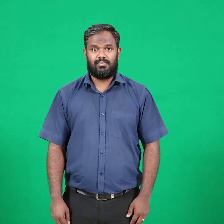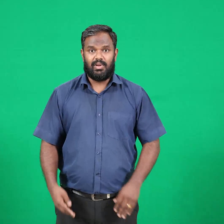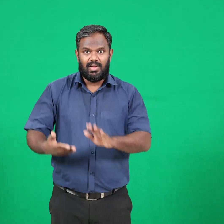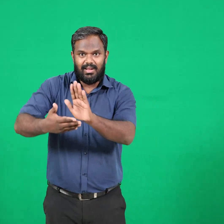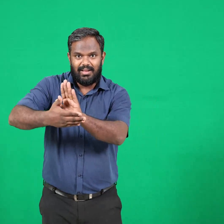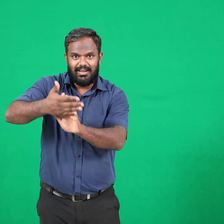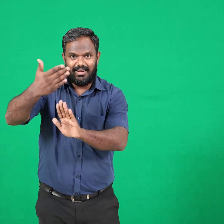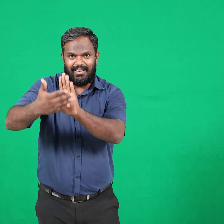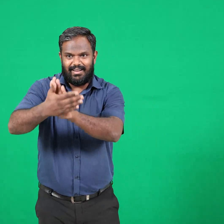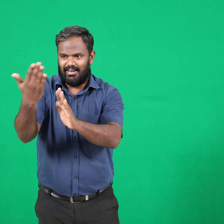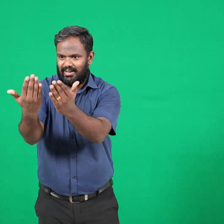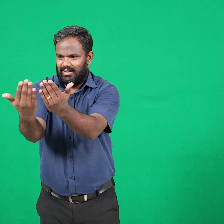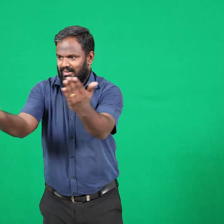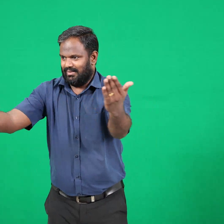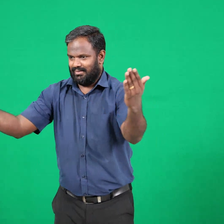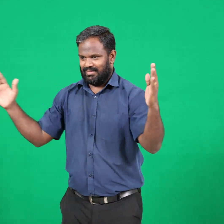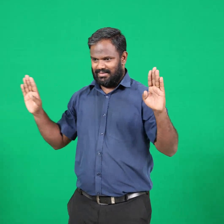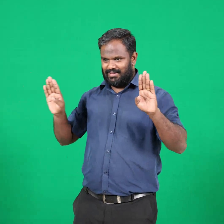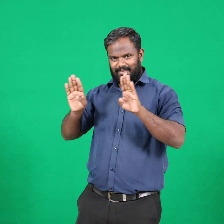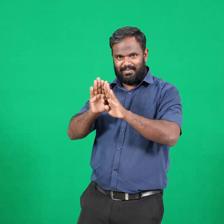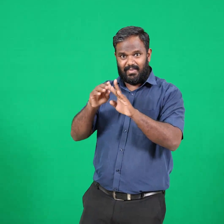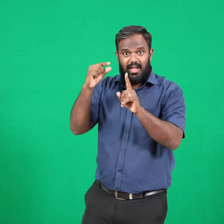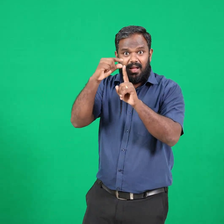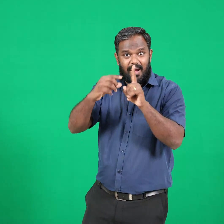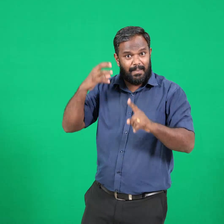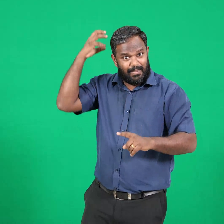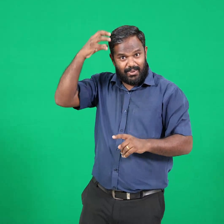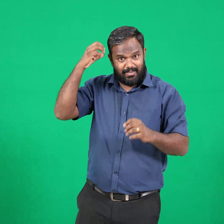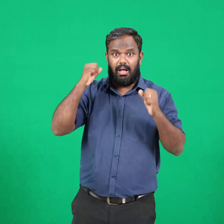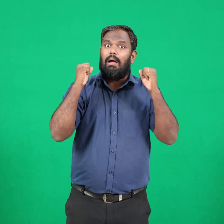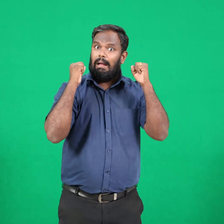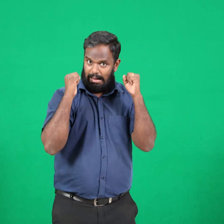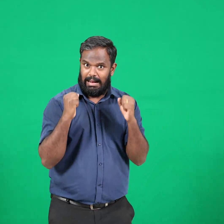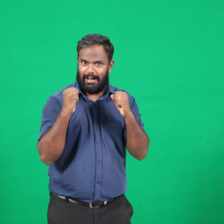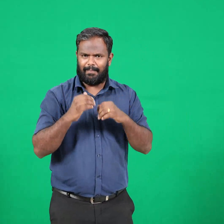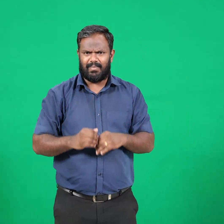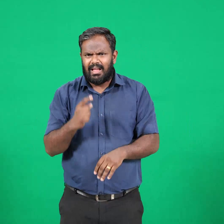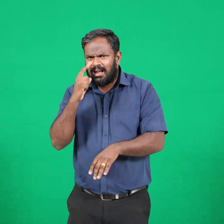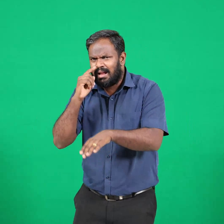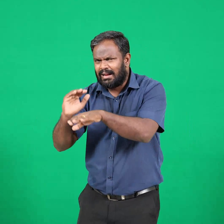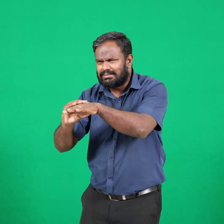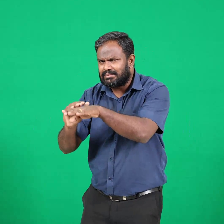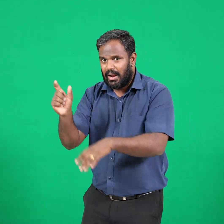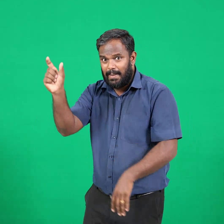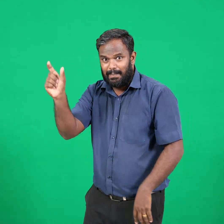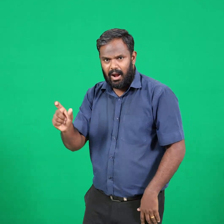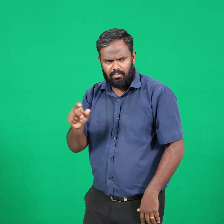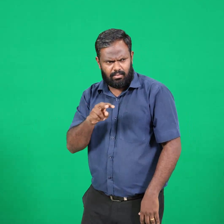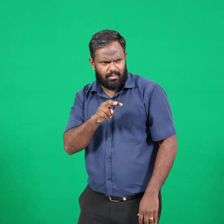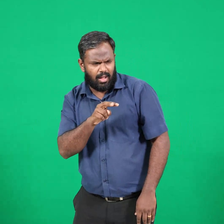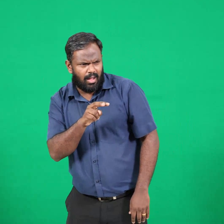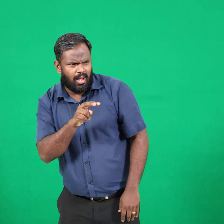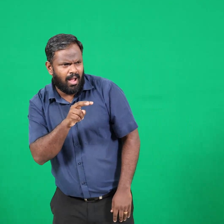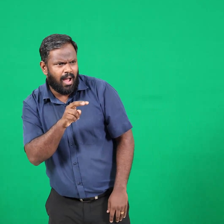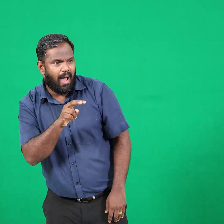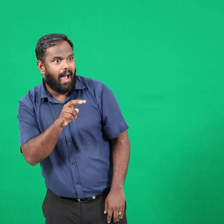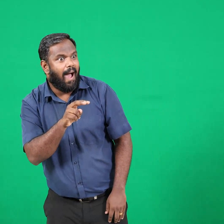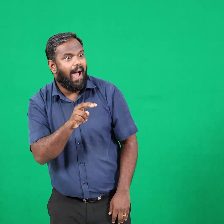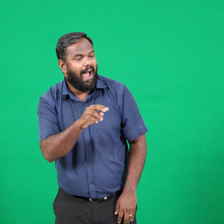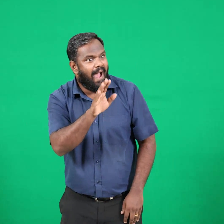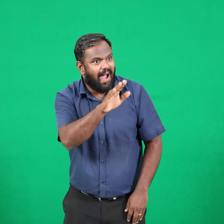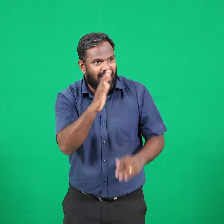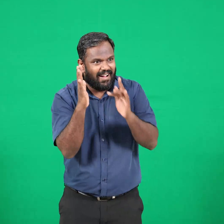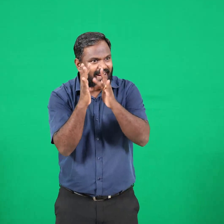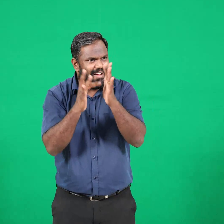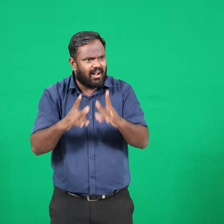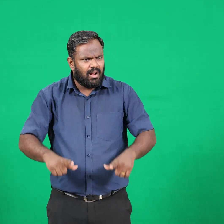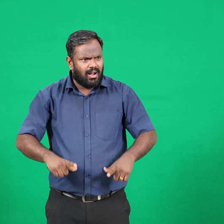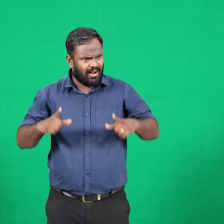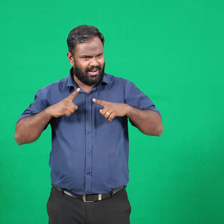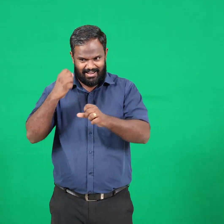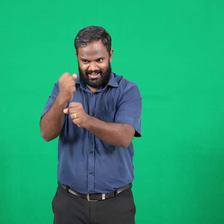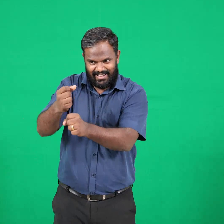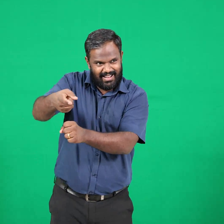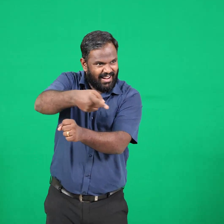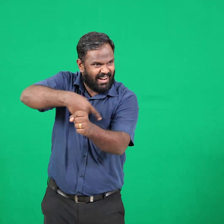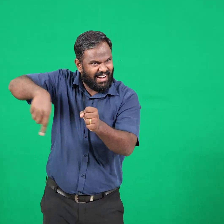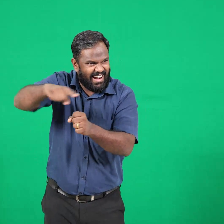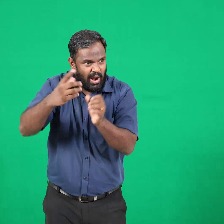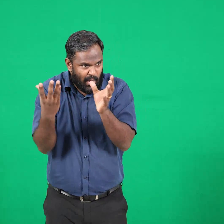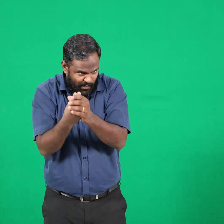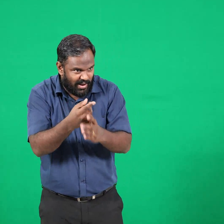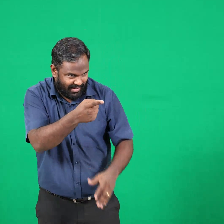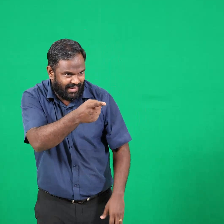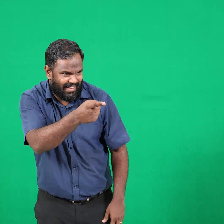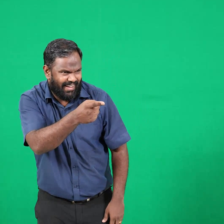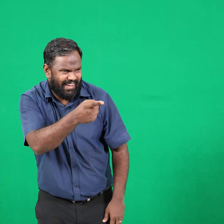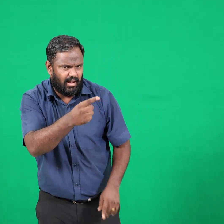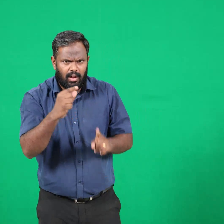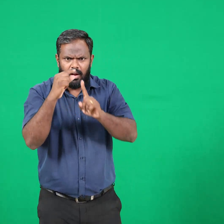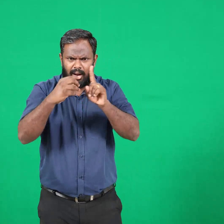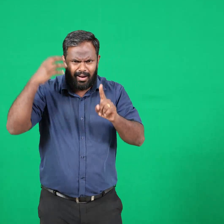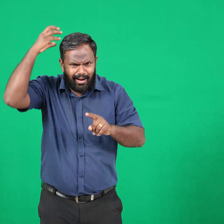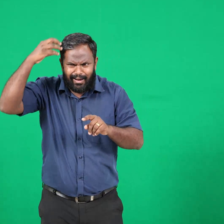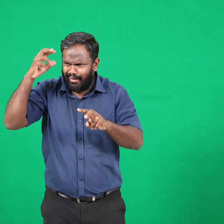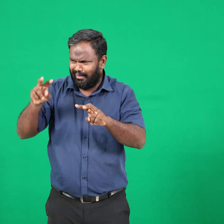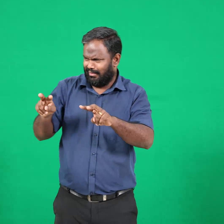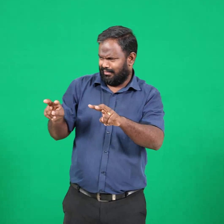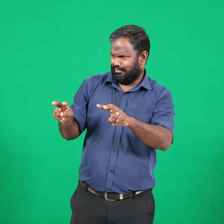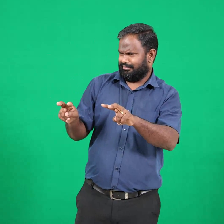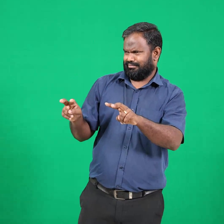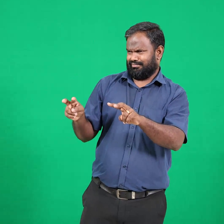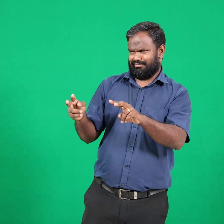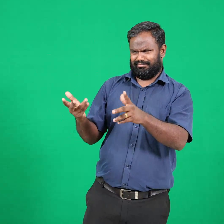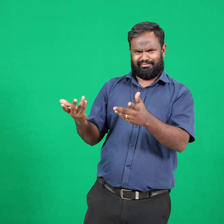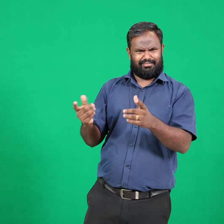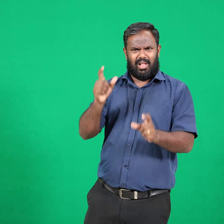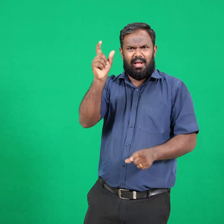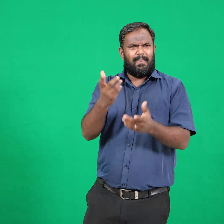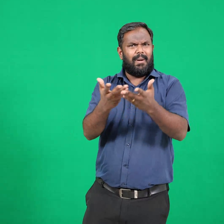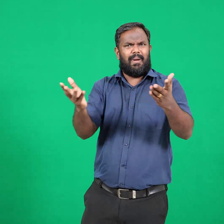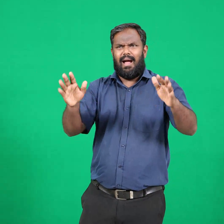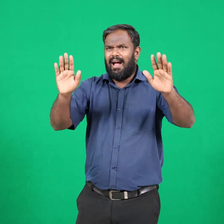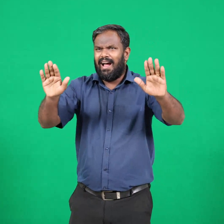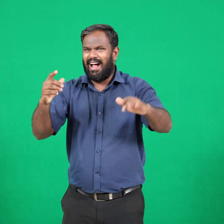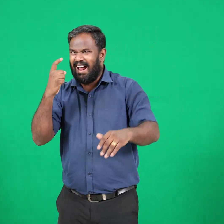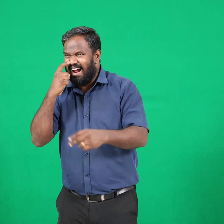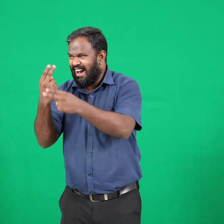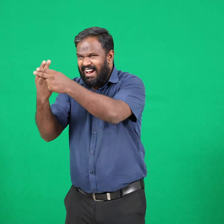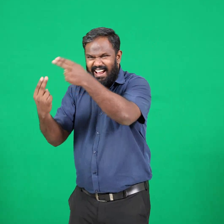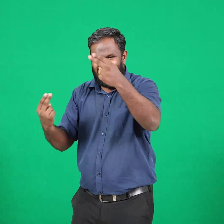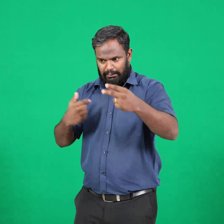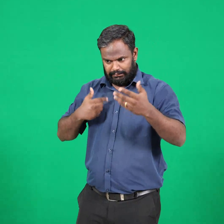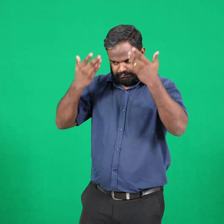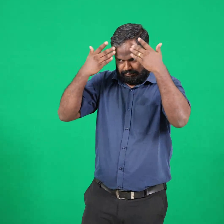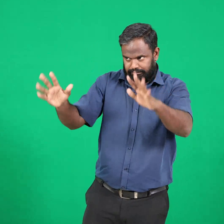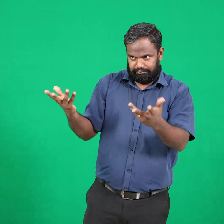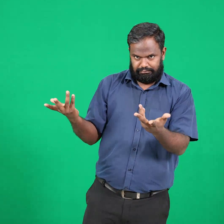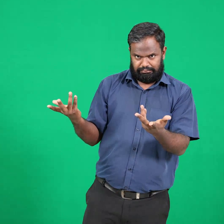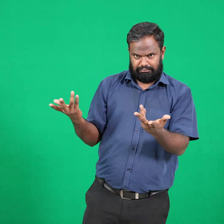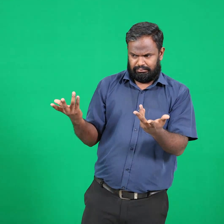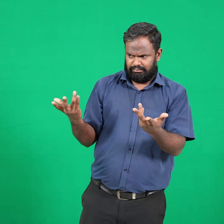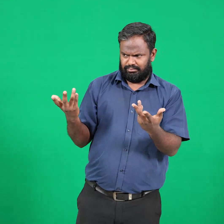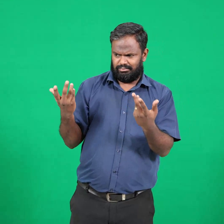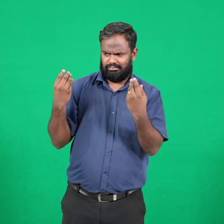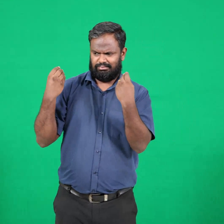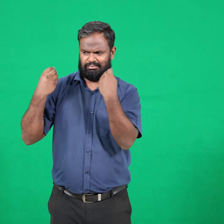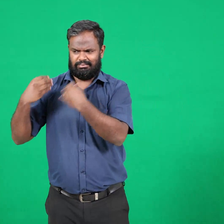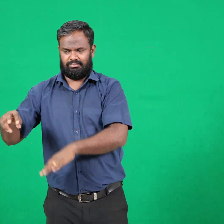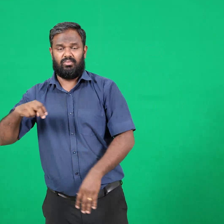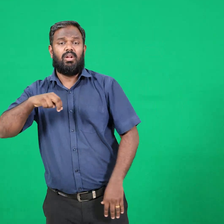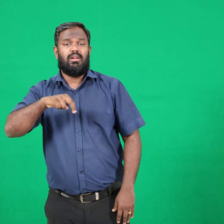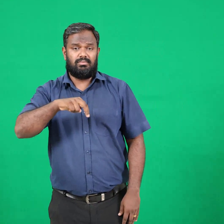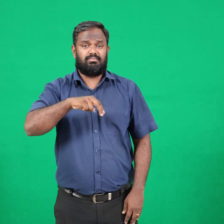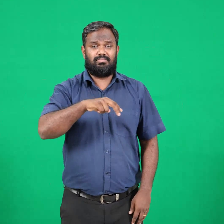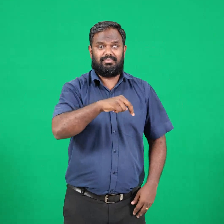Meanwhile, Peter was sitting out in the courtyard, and a servant girl came up to him. " You also were with Jesus the Galilean," she said.